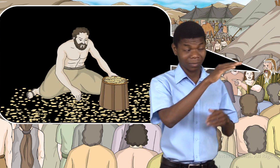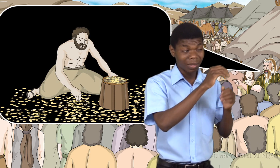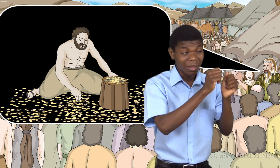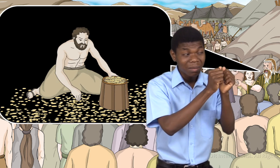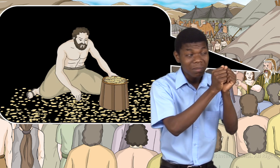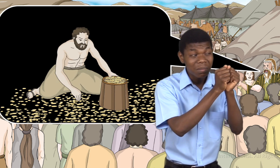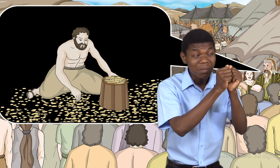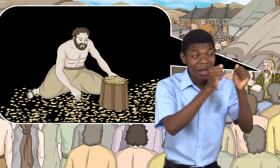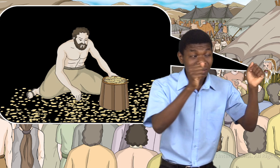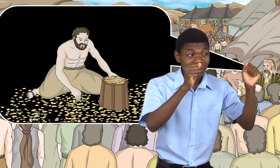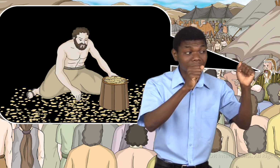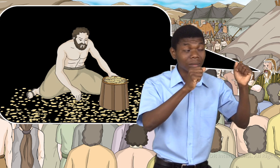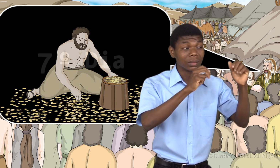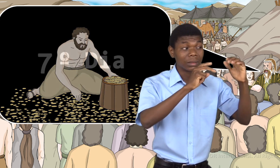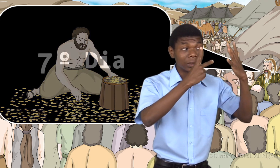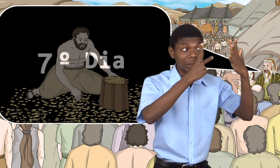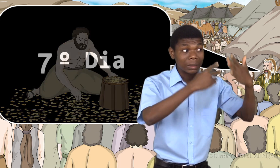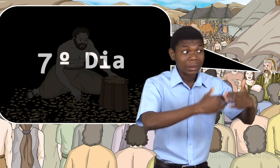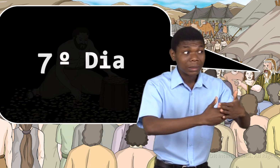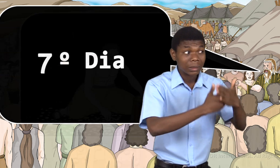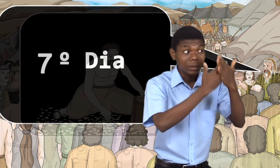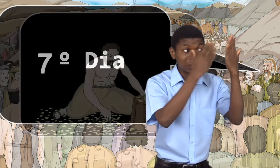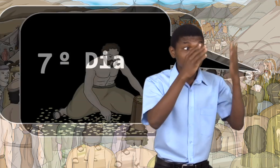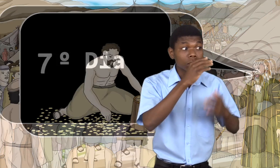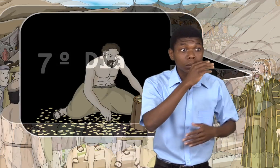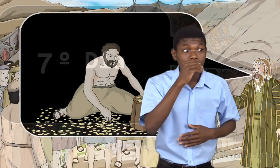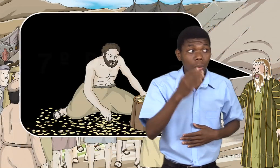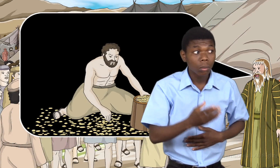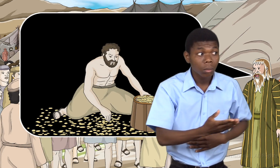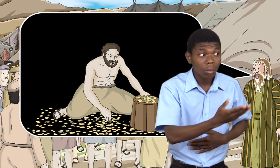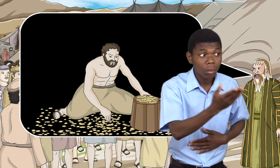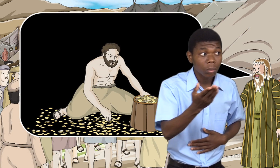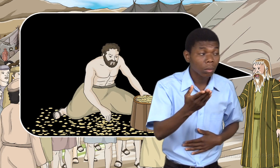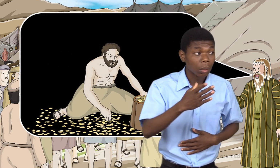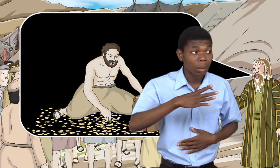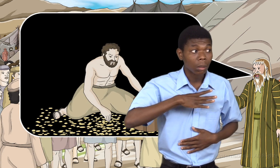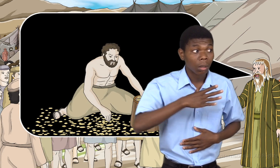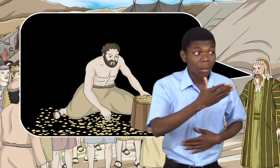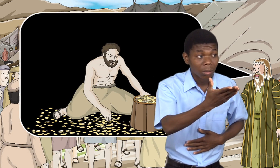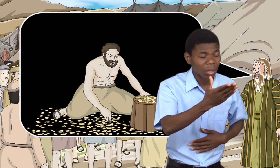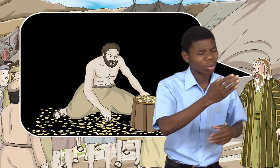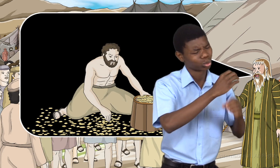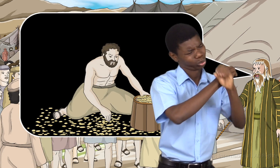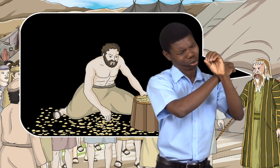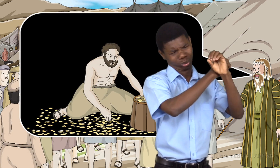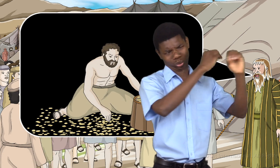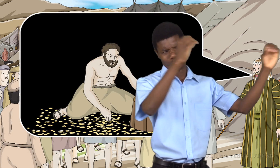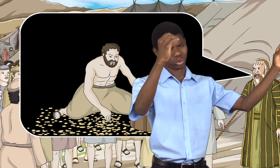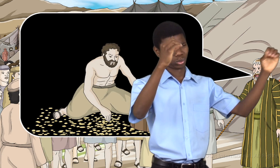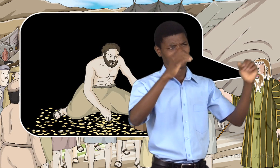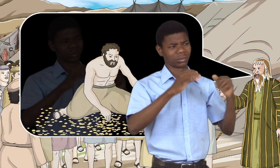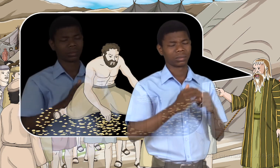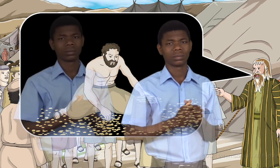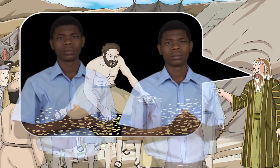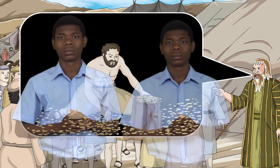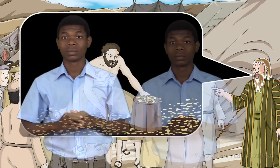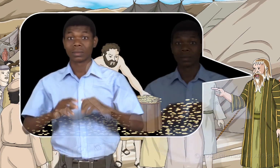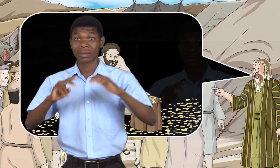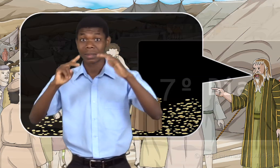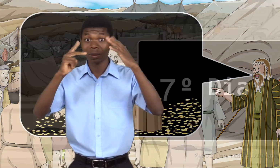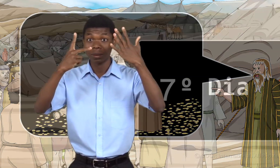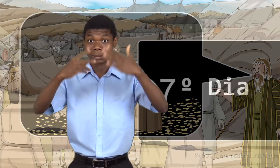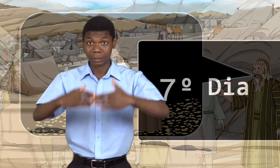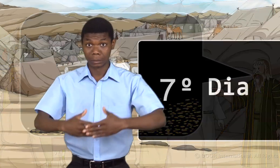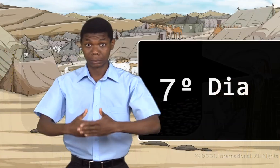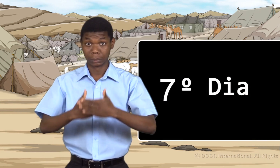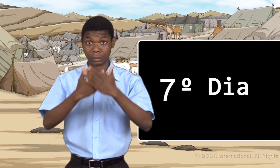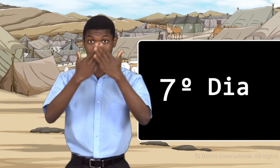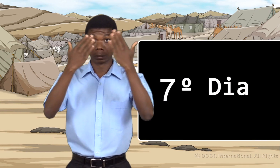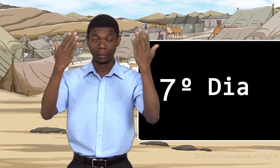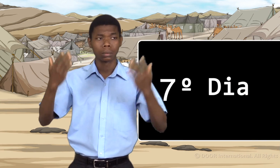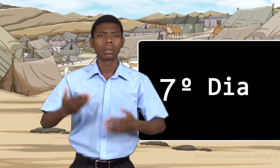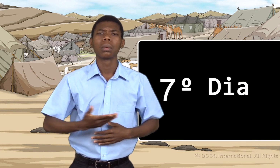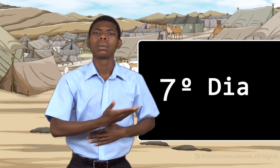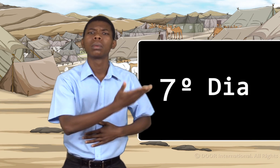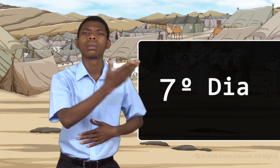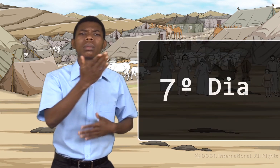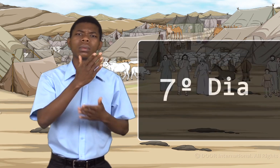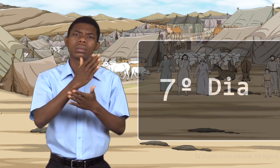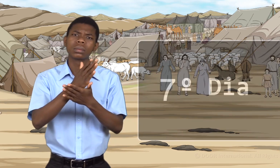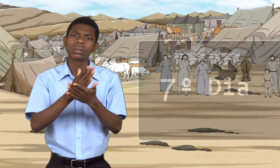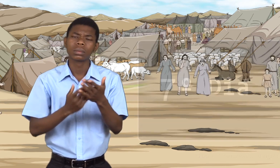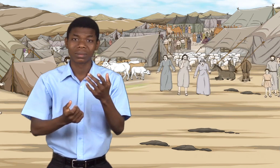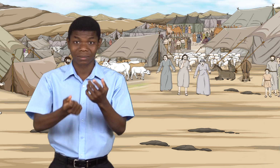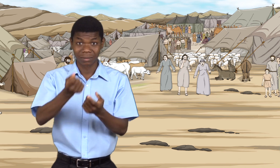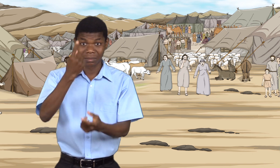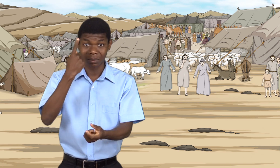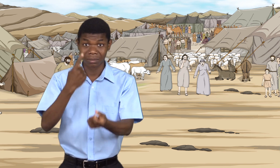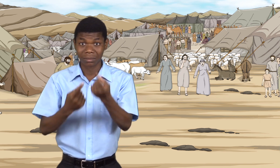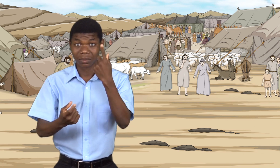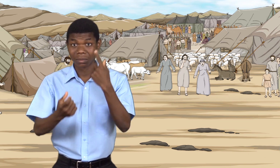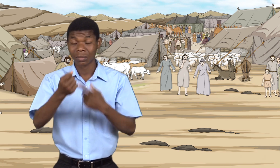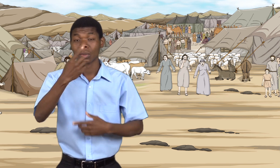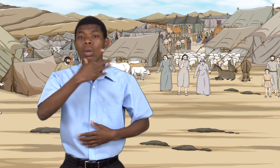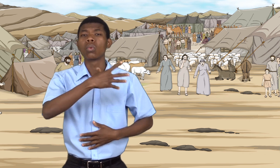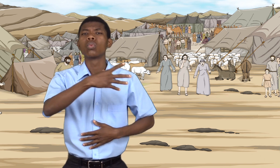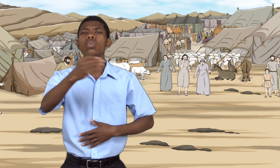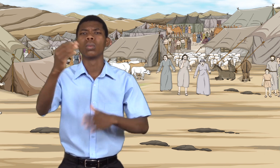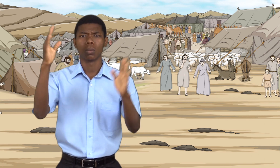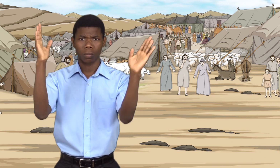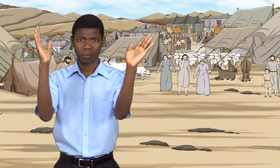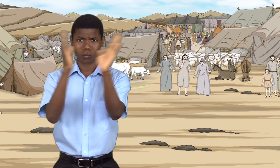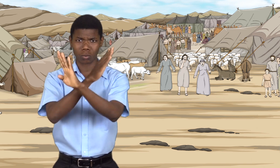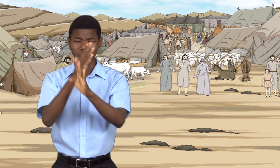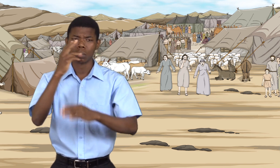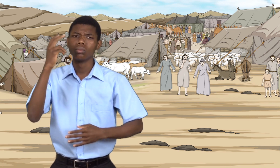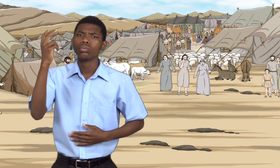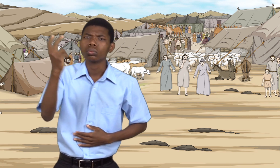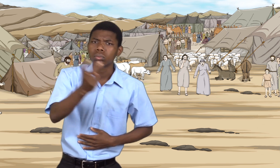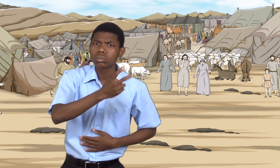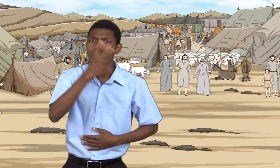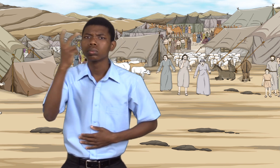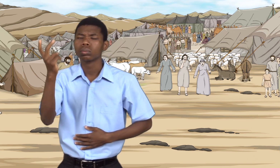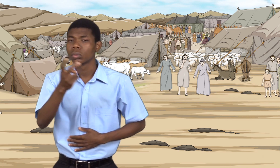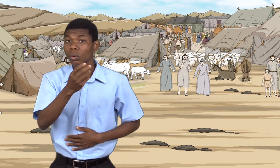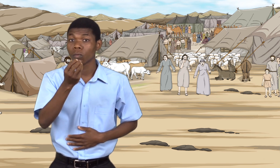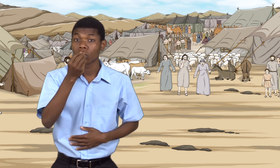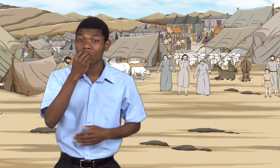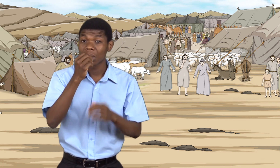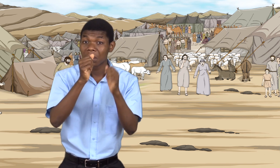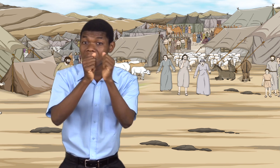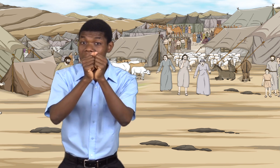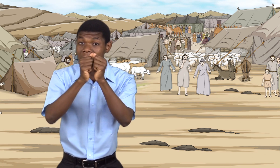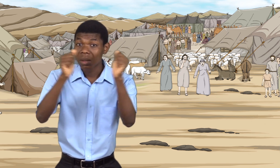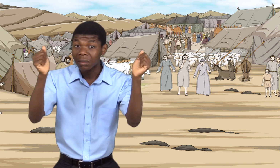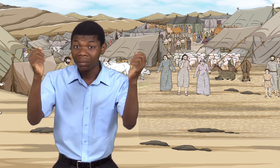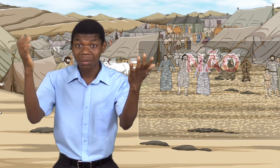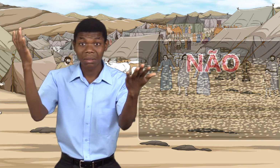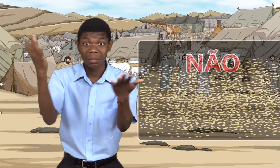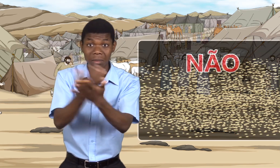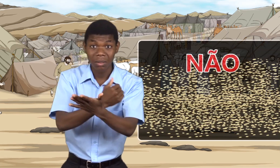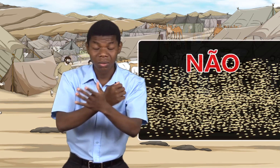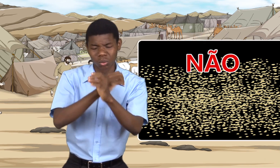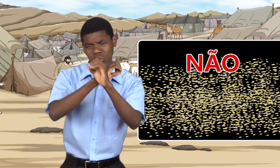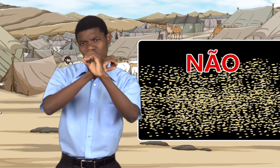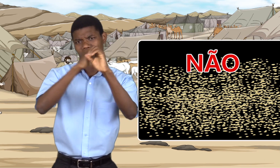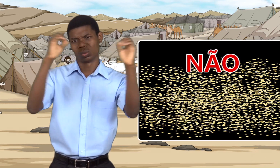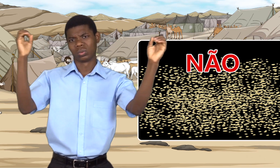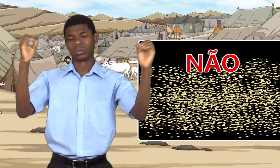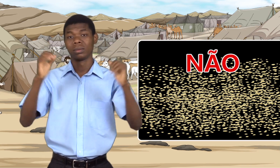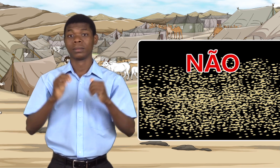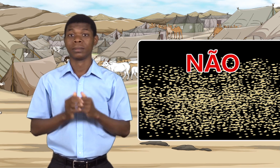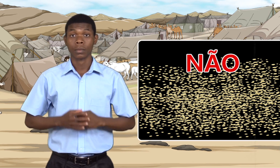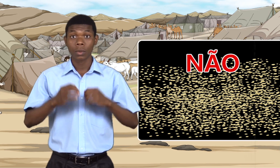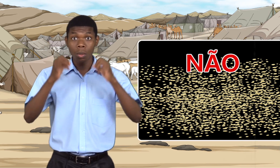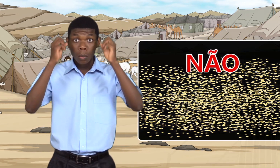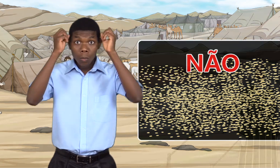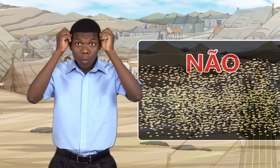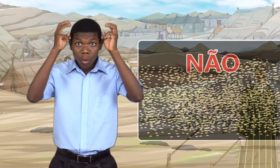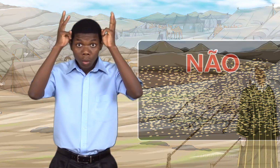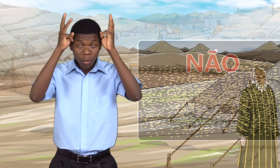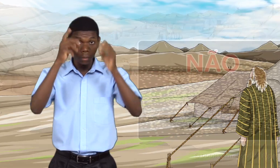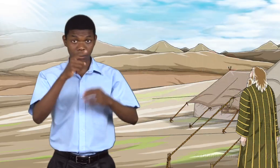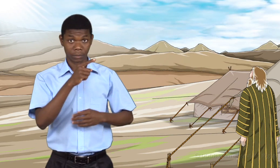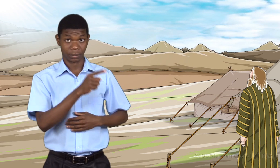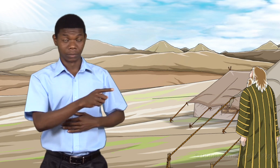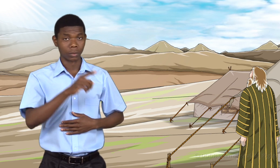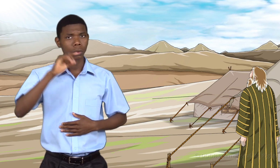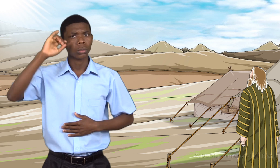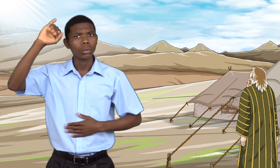Yet on the seventh day some of the people went out to gather, but they did not find anything.